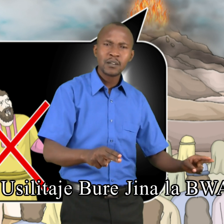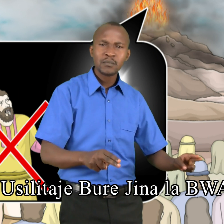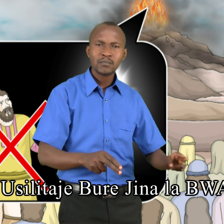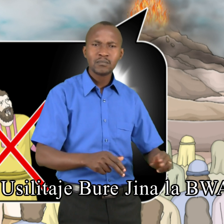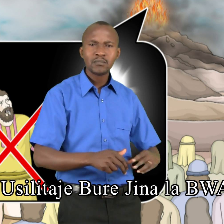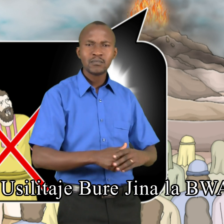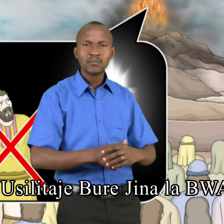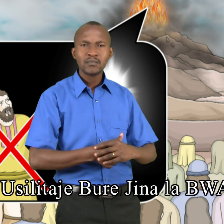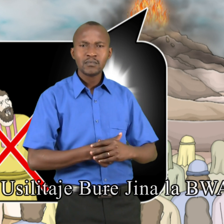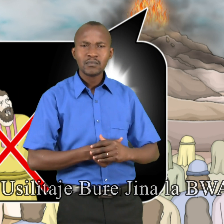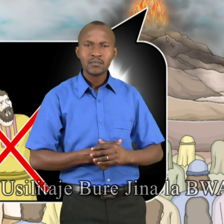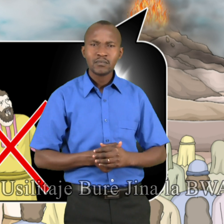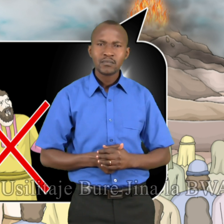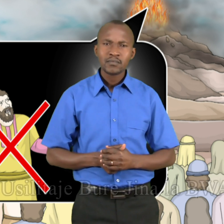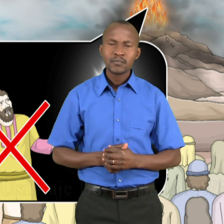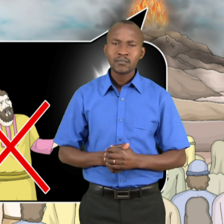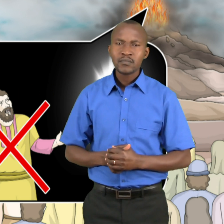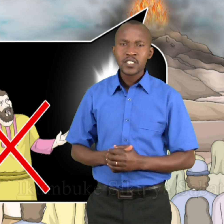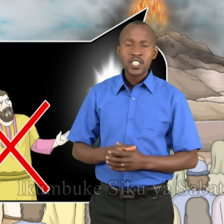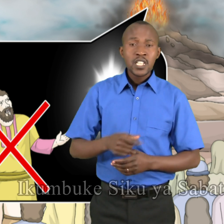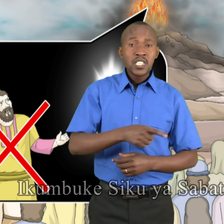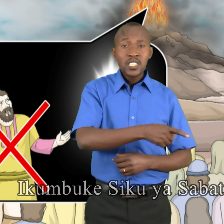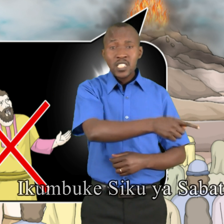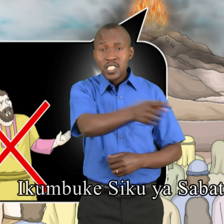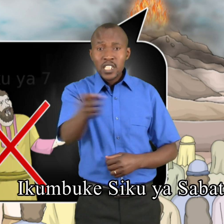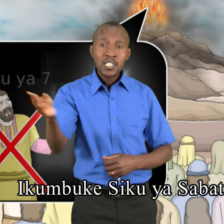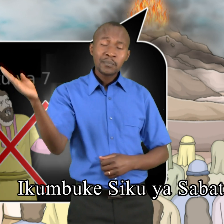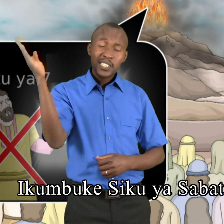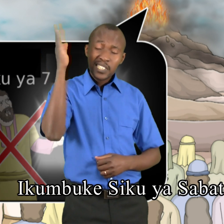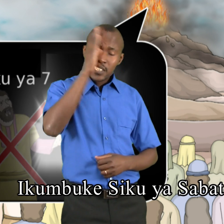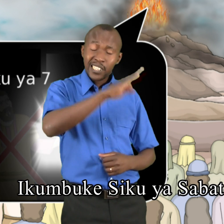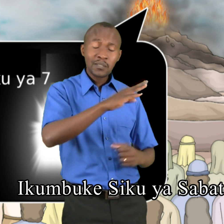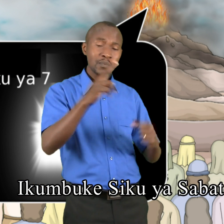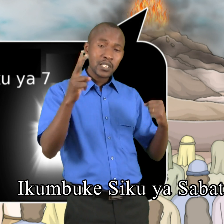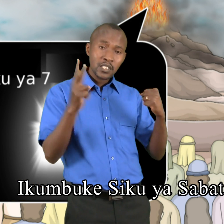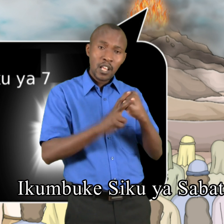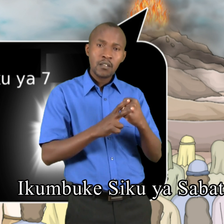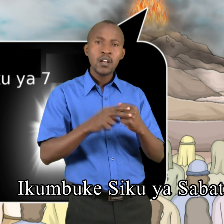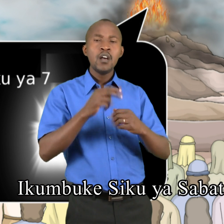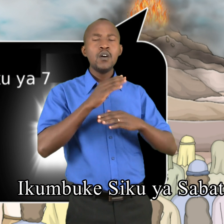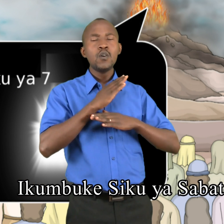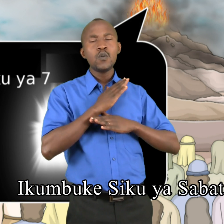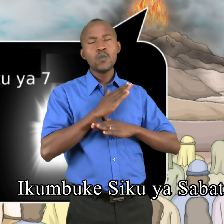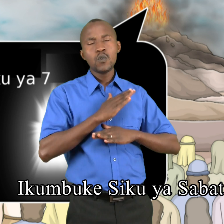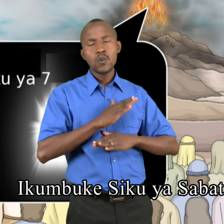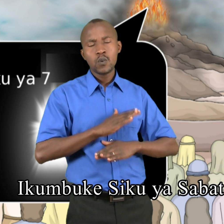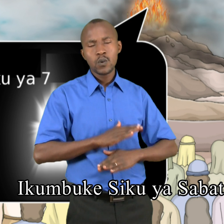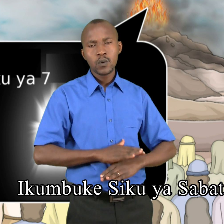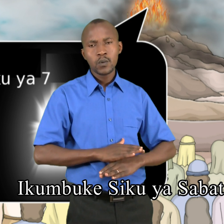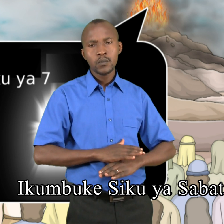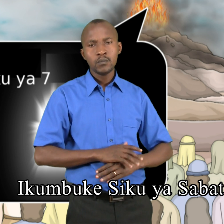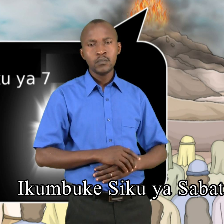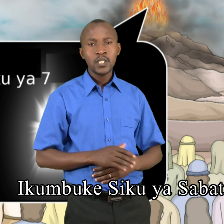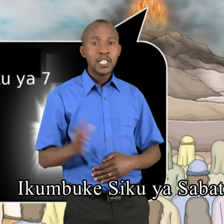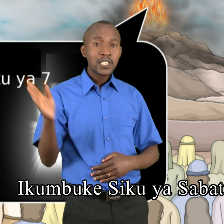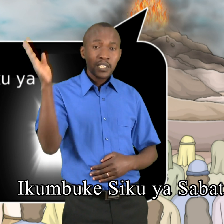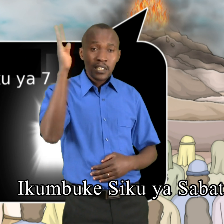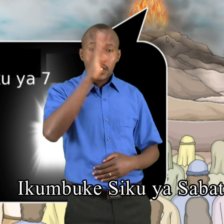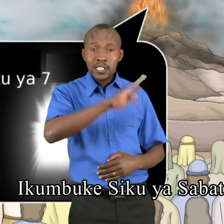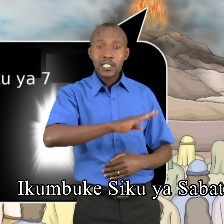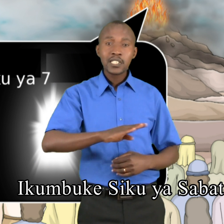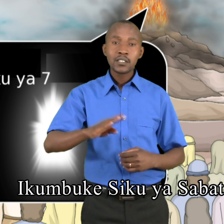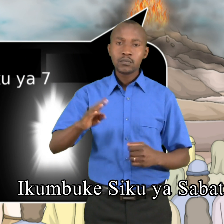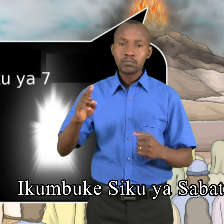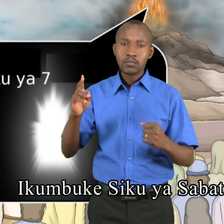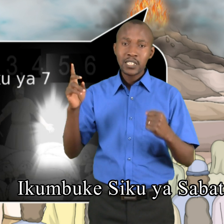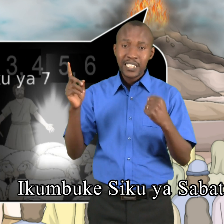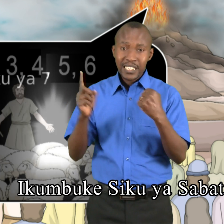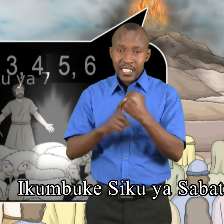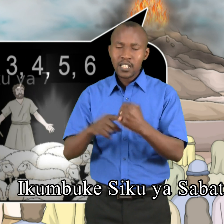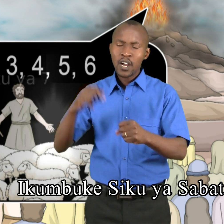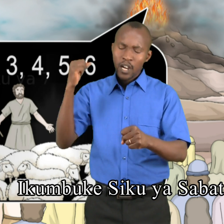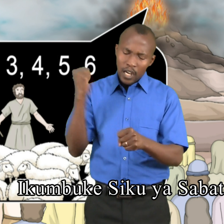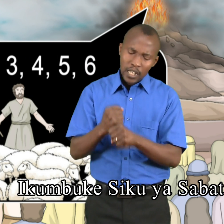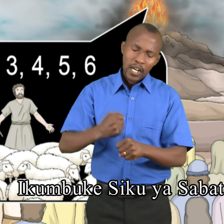Remember the Sabbath day by keeping it holy.